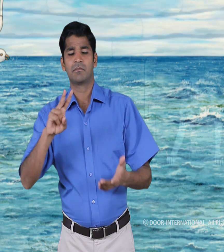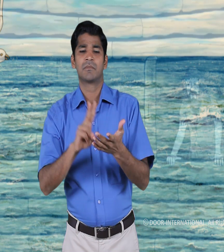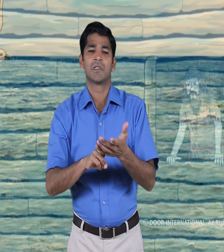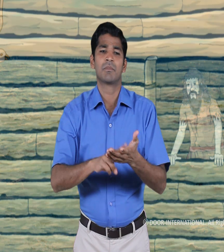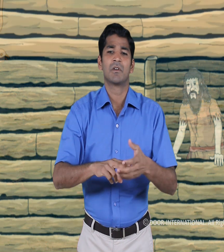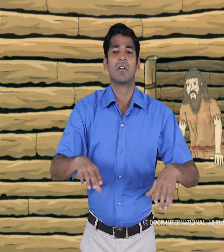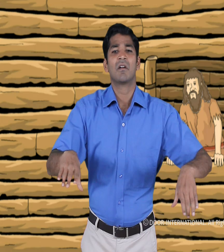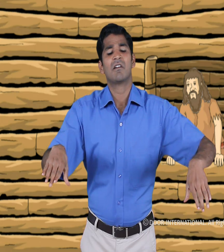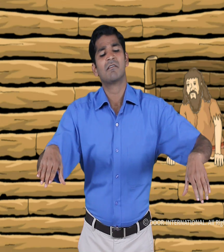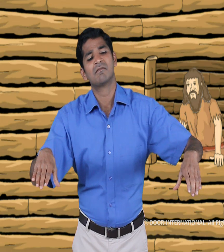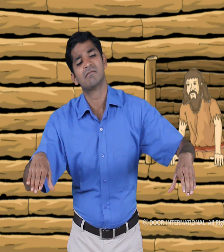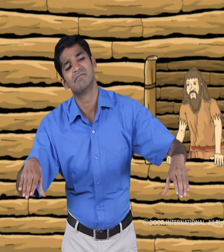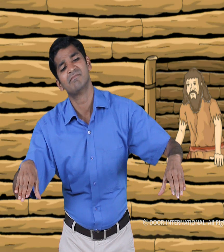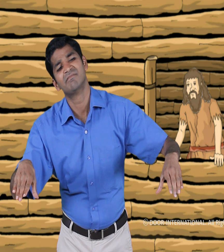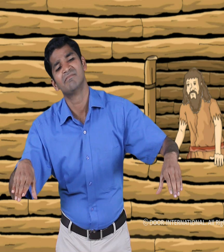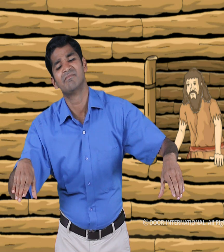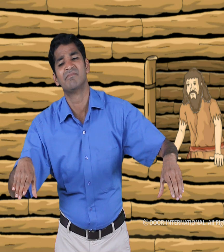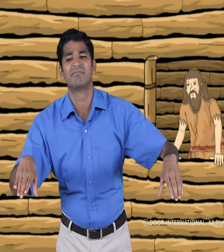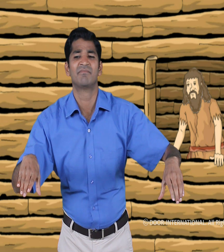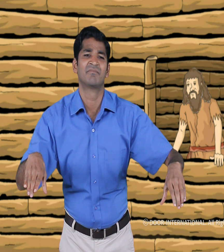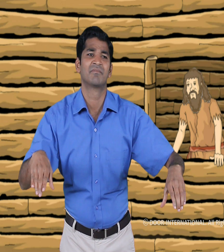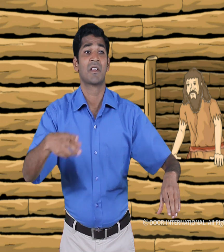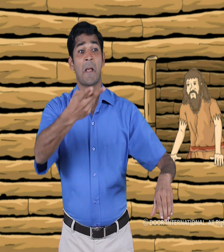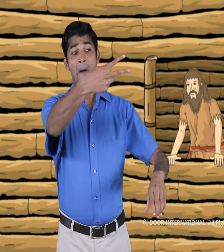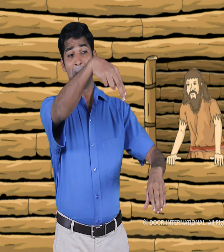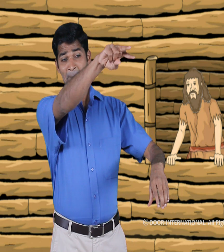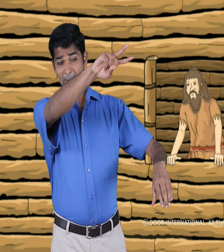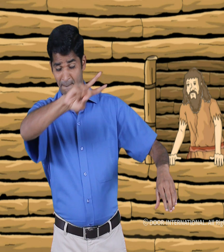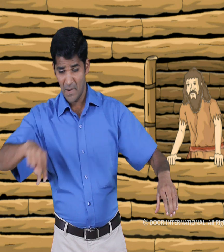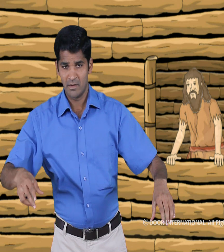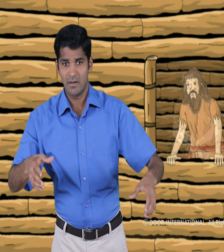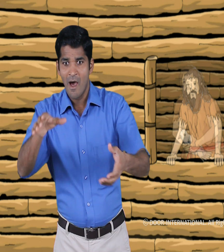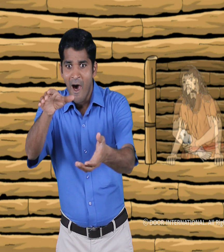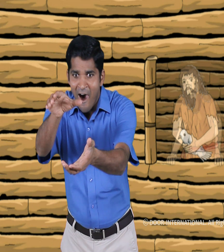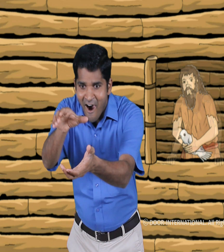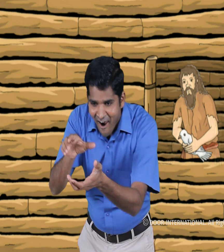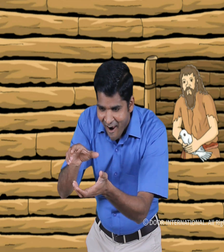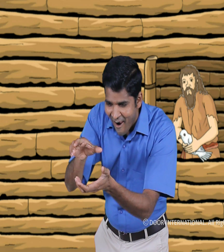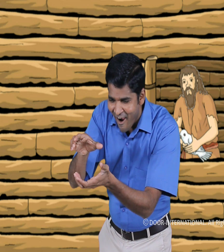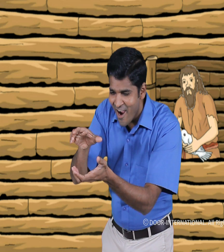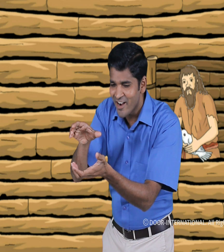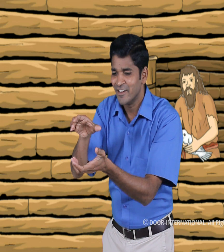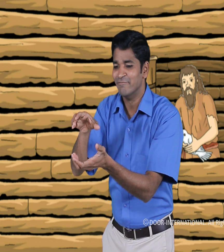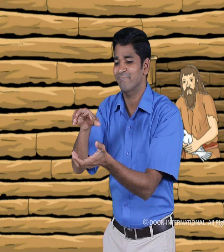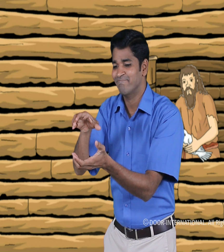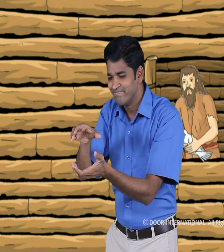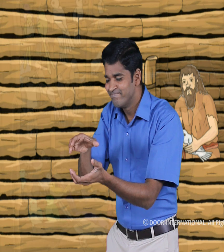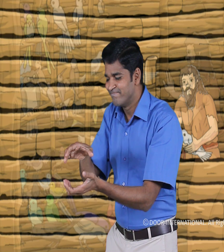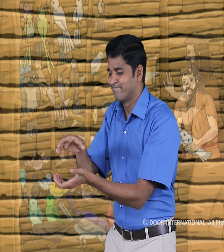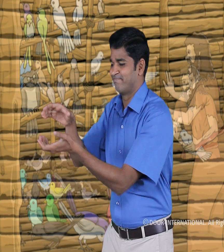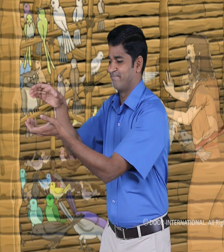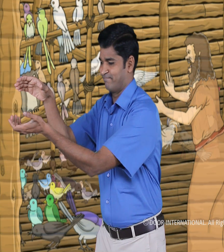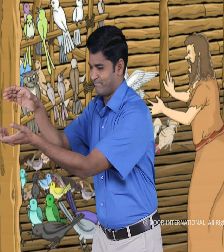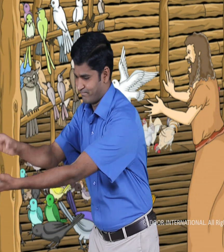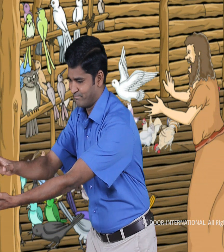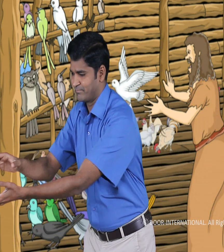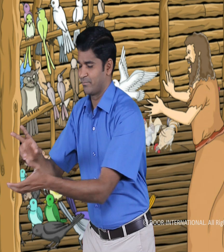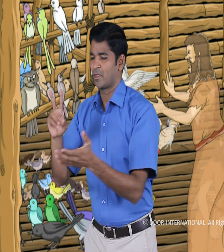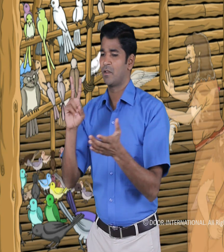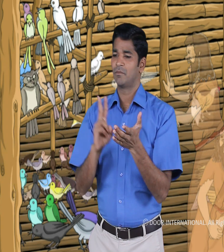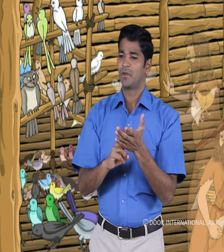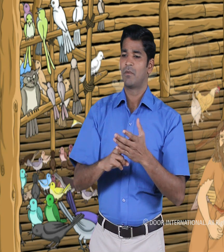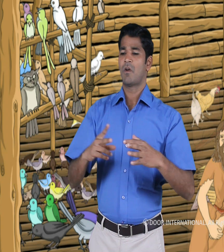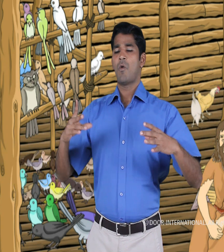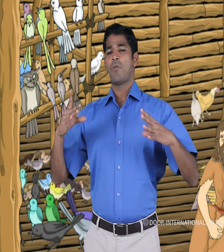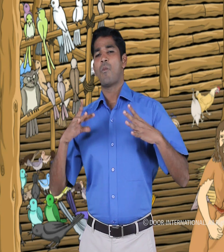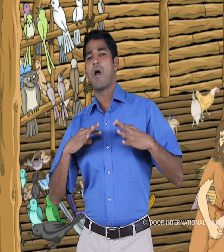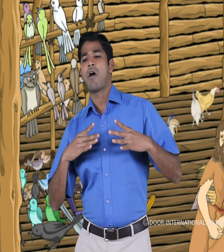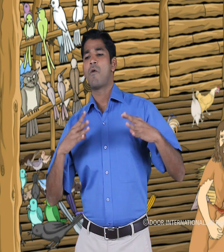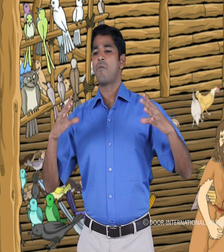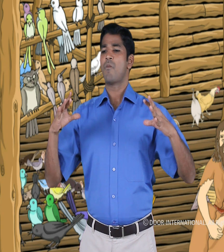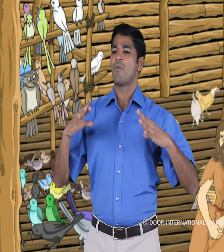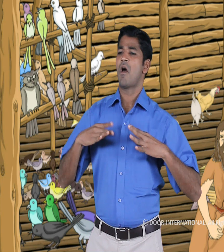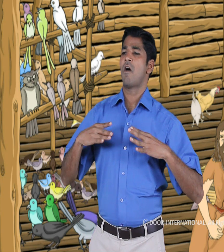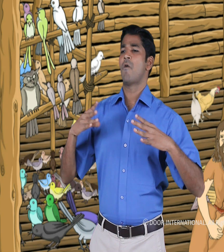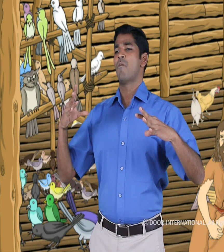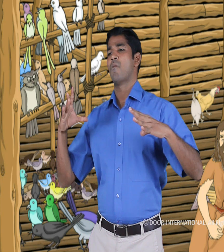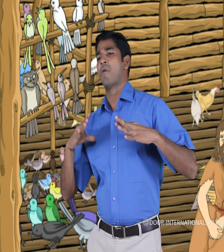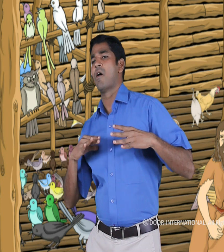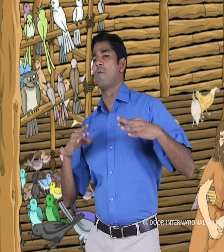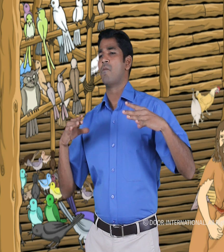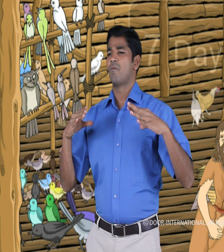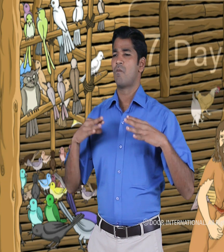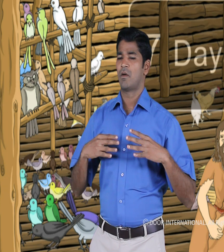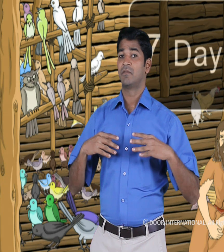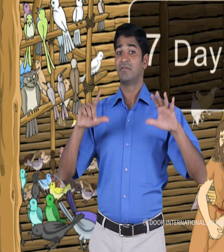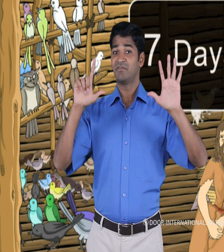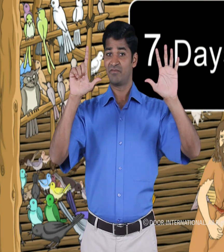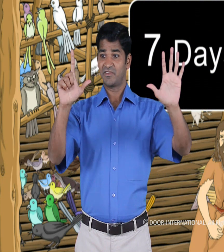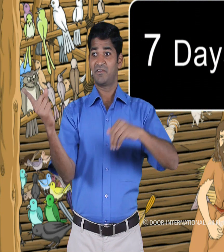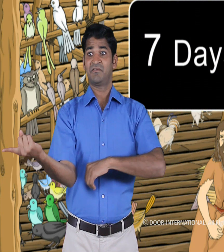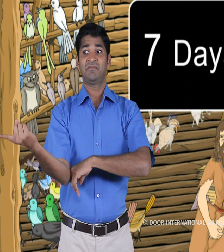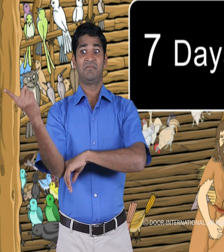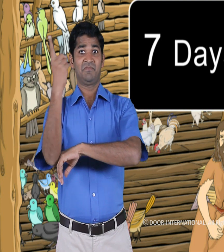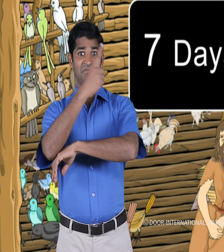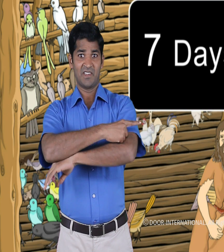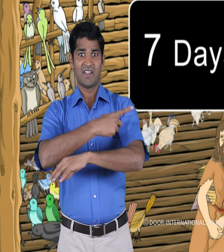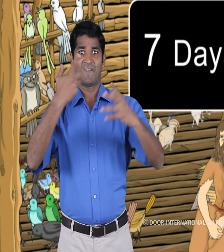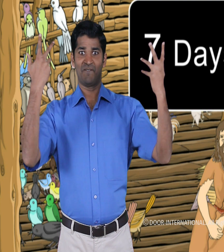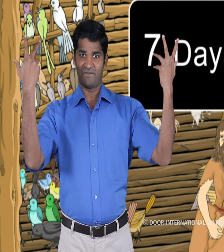So he reached out his hand and brought her back inside the ark.